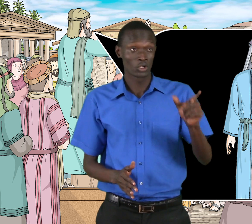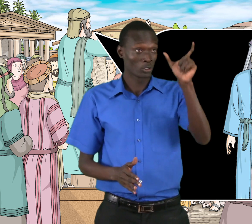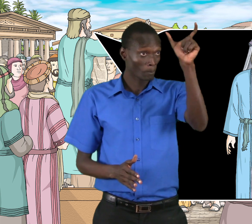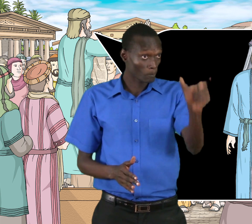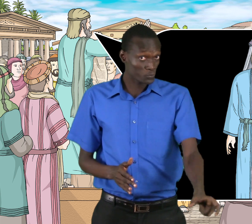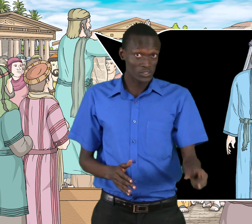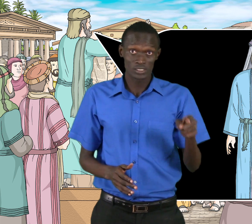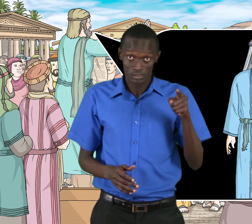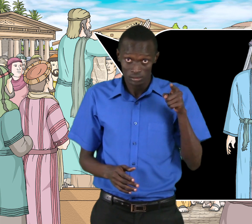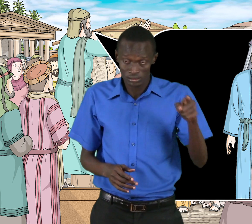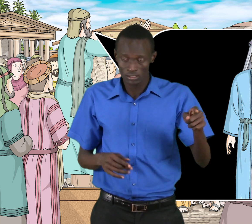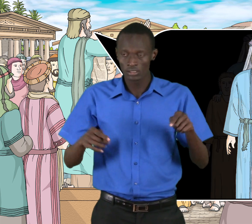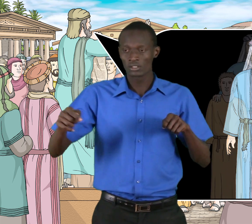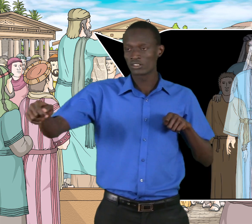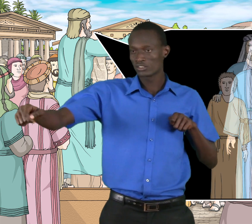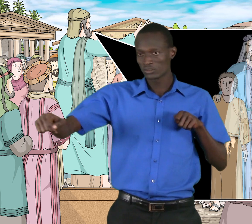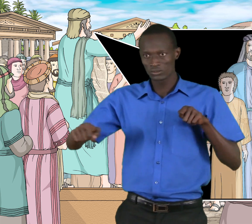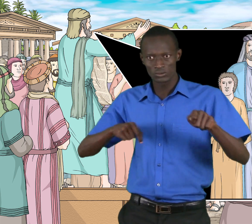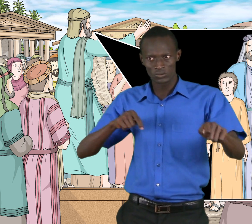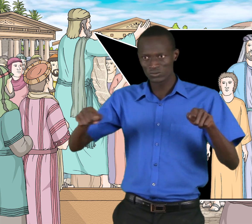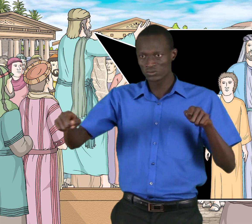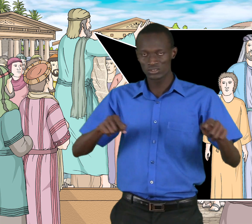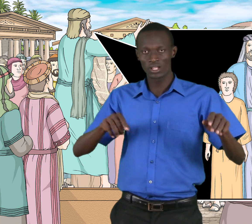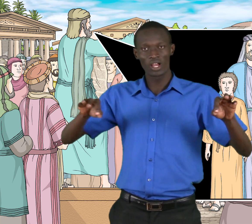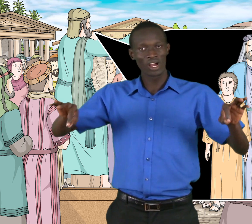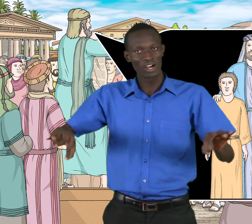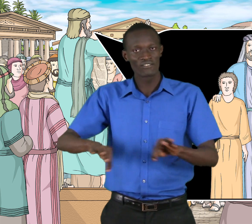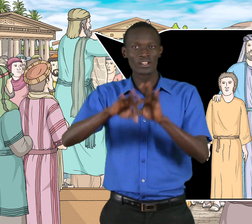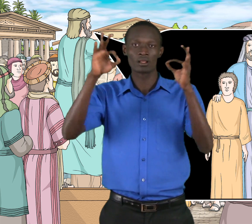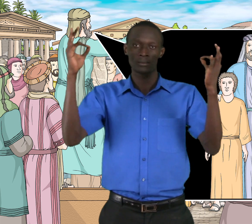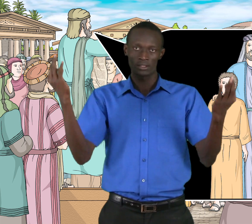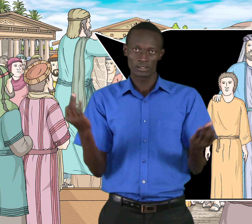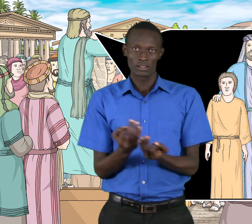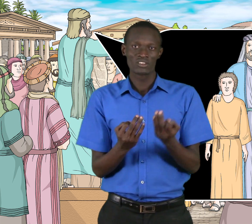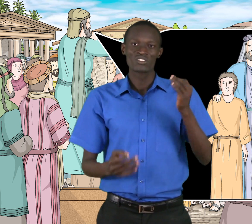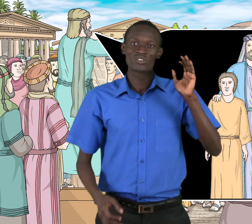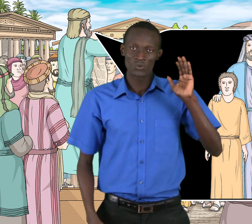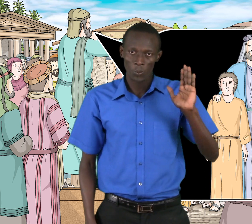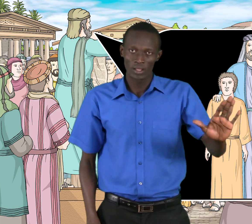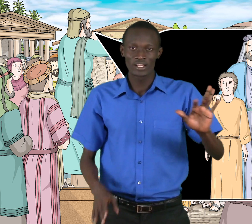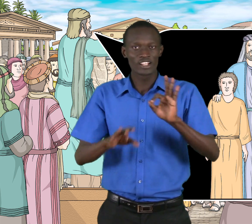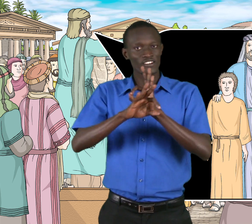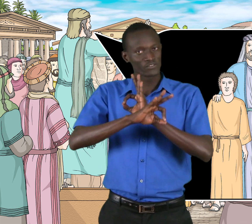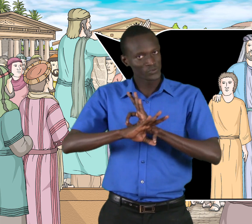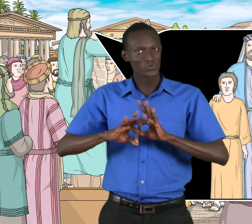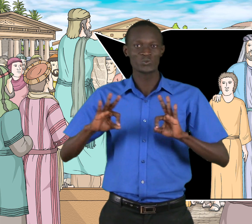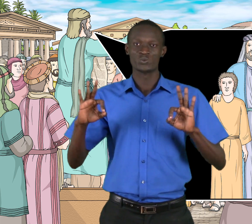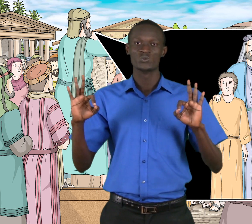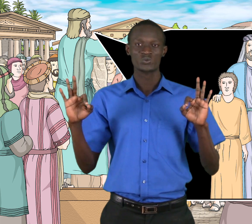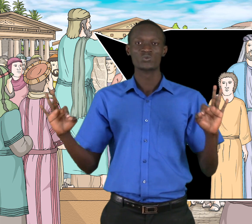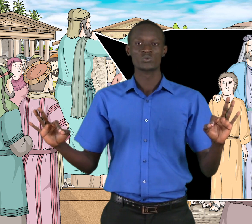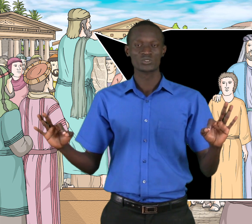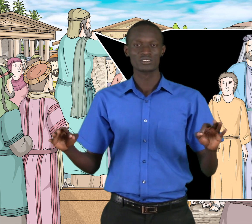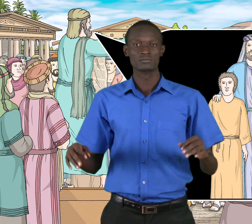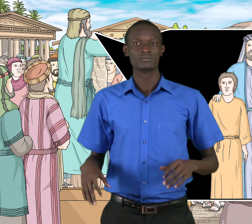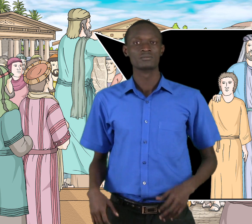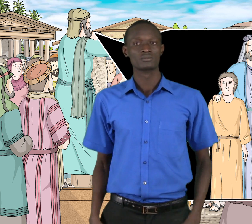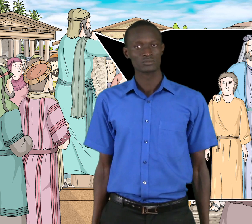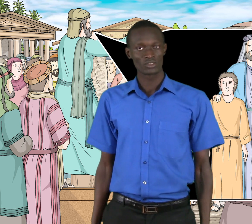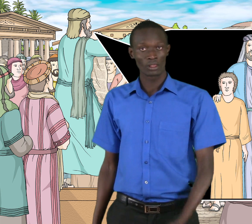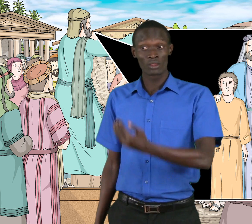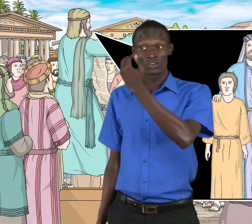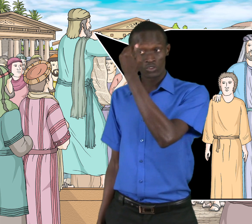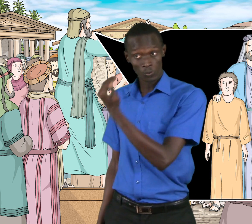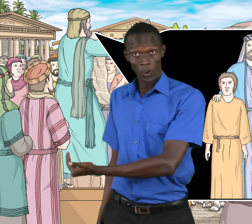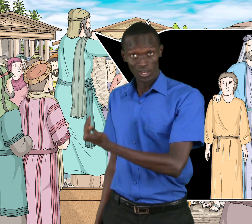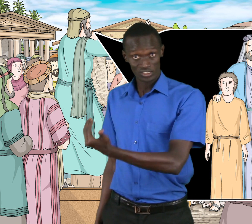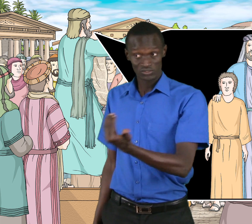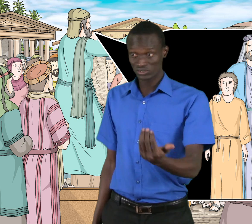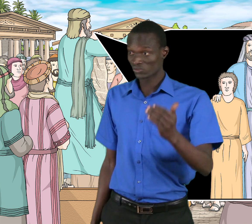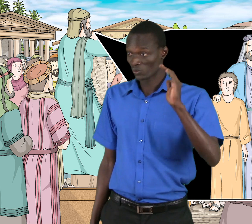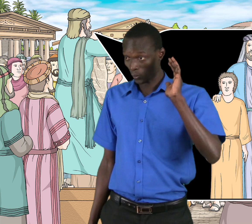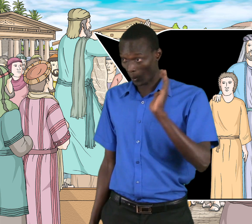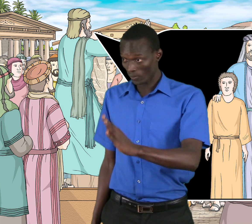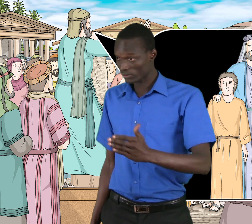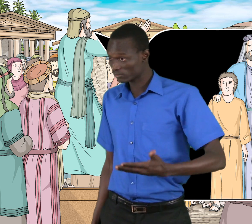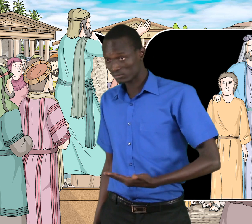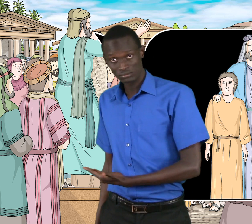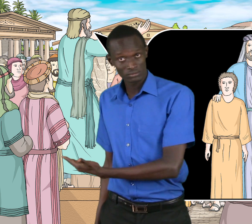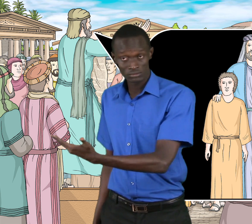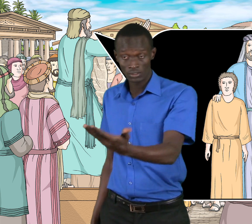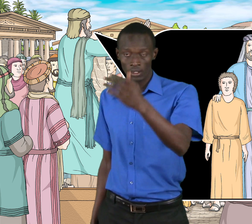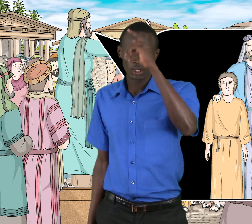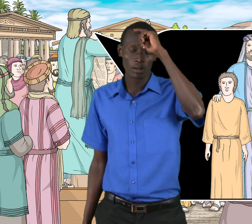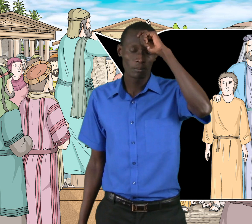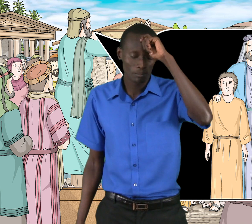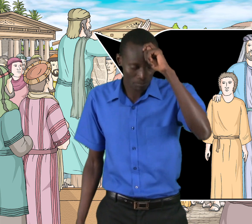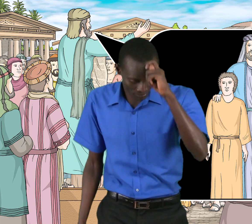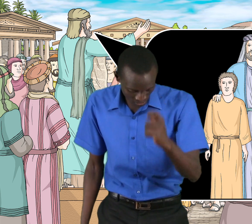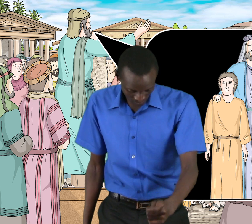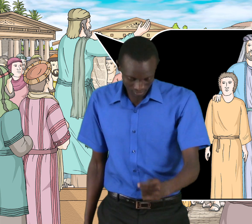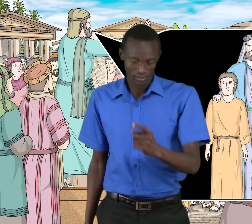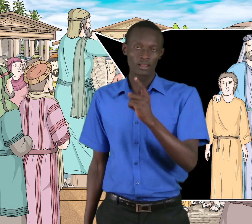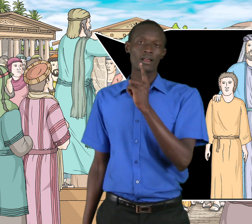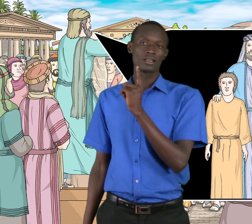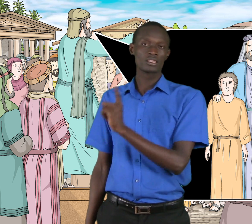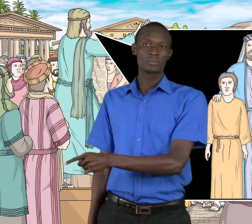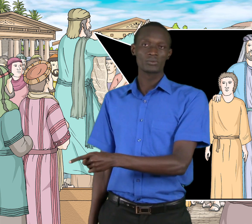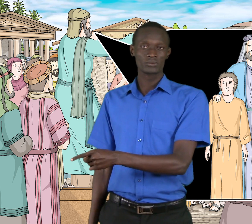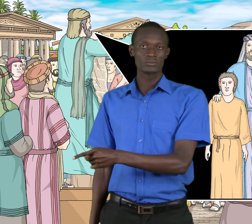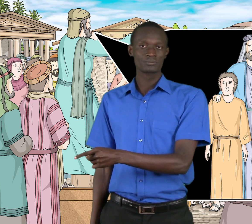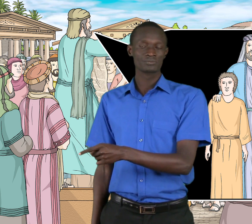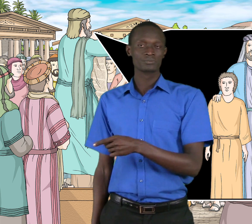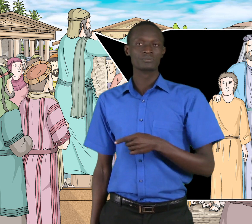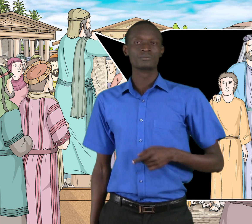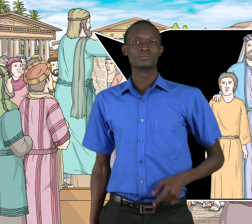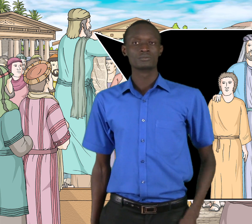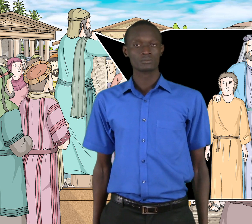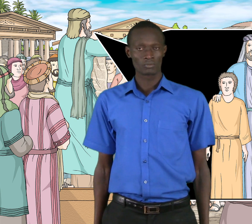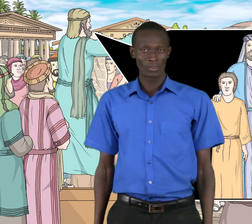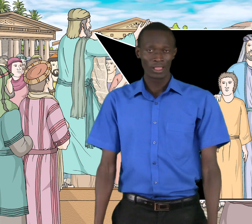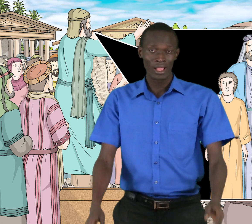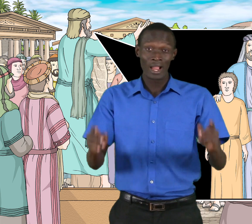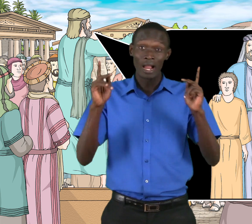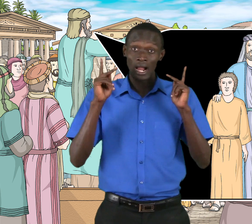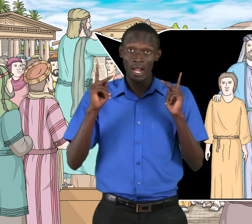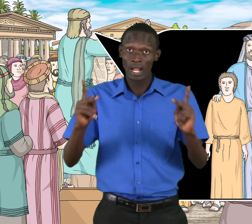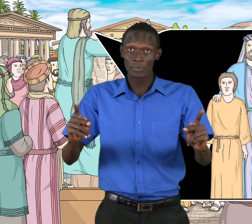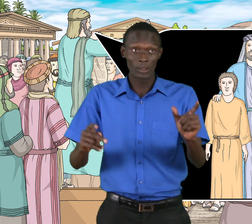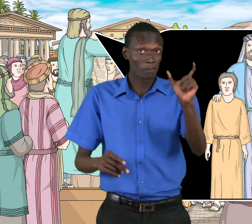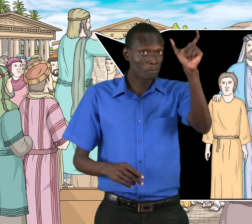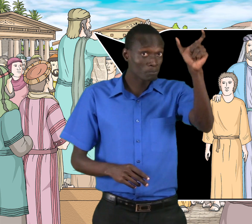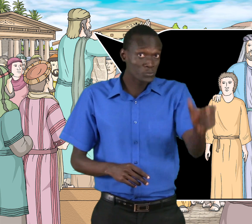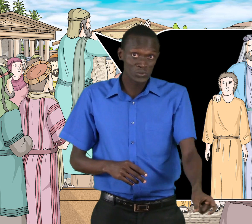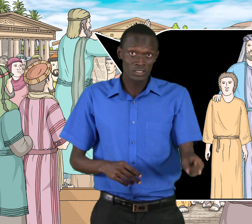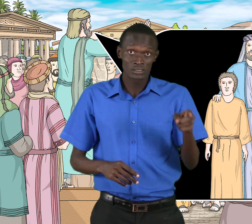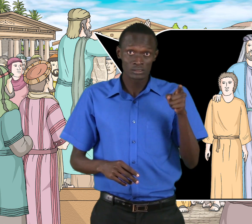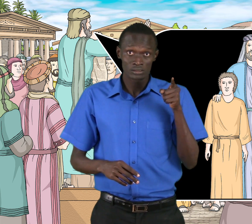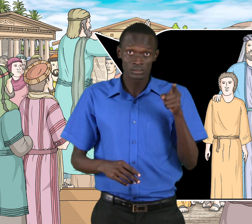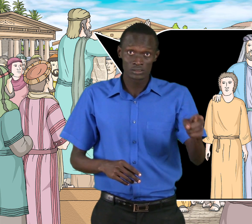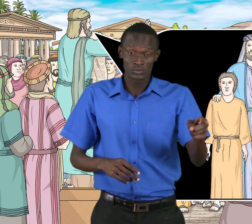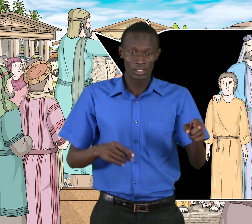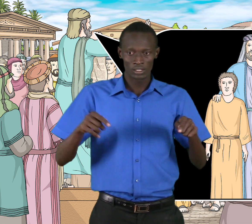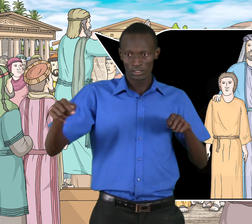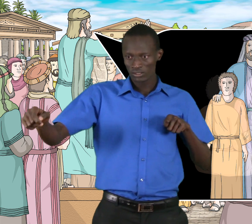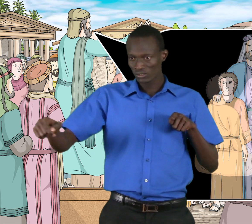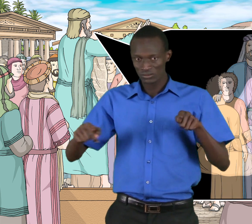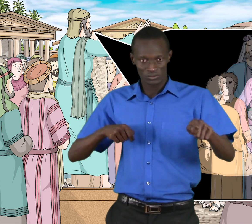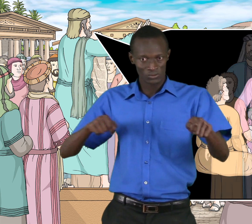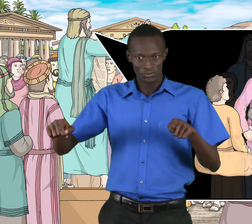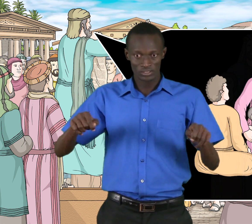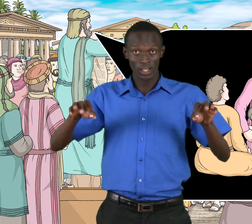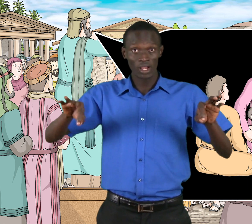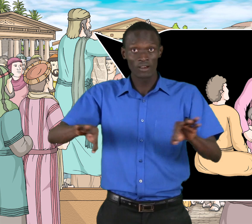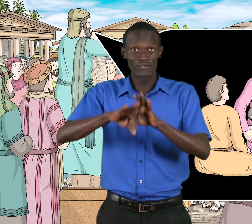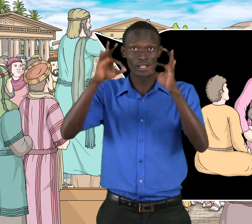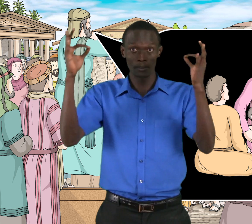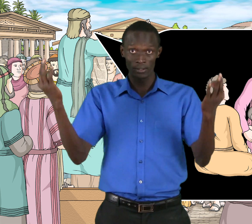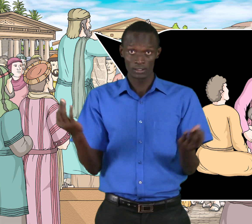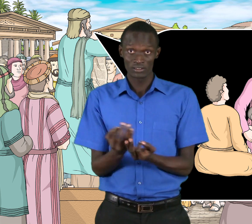An overseer must manage his own household well and keep his children under control, with complete dignity.